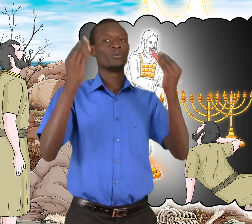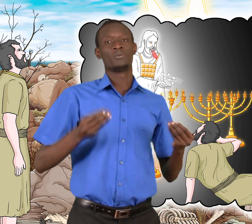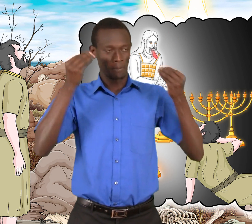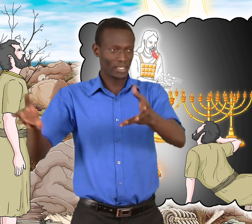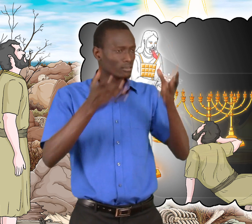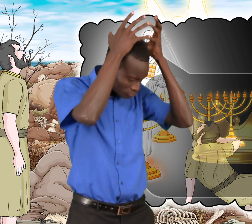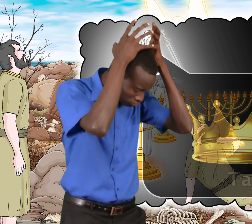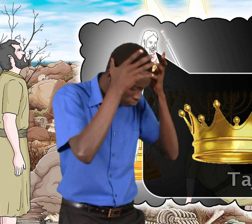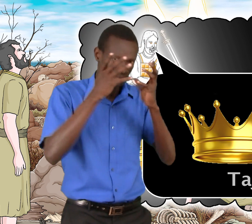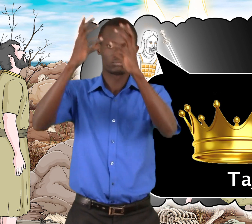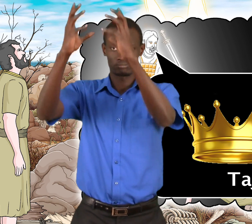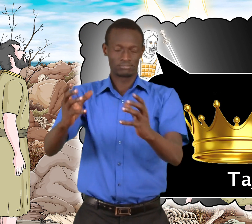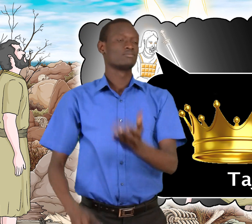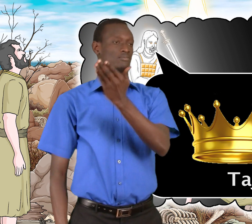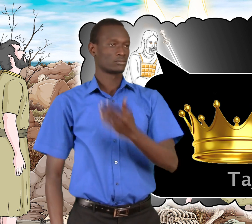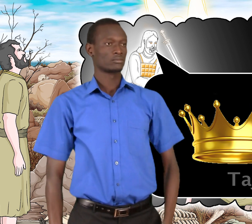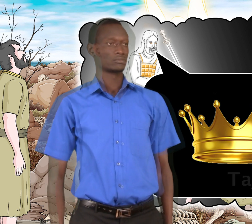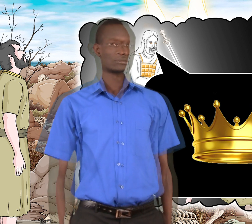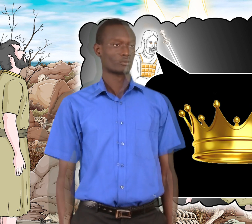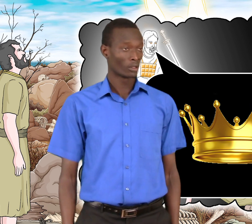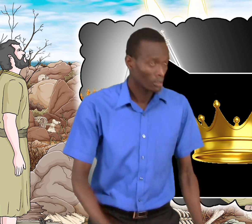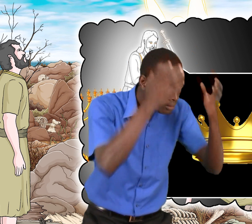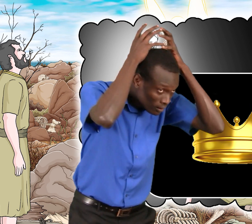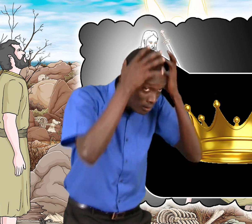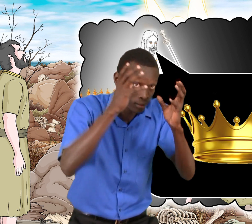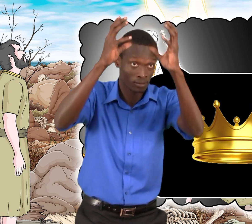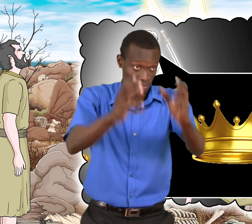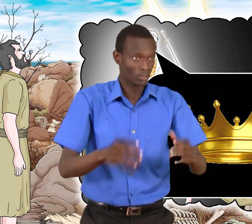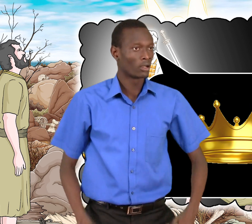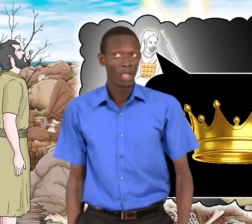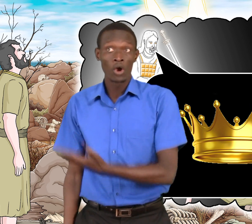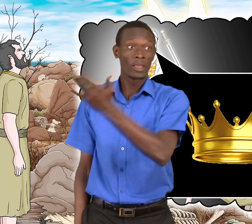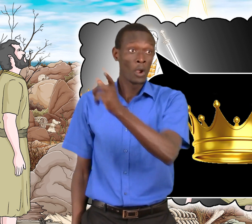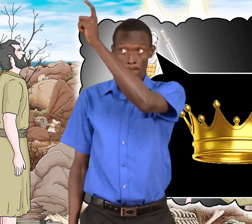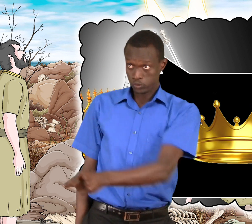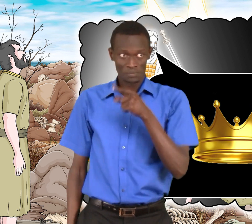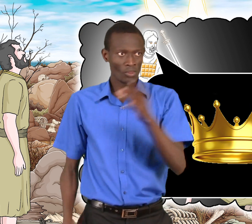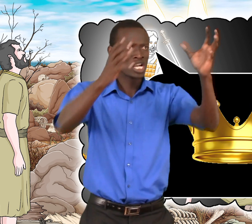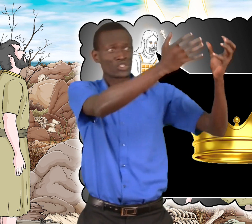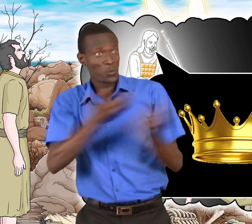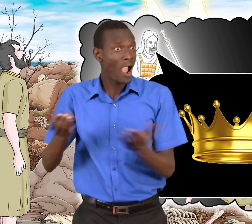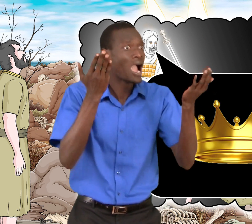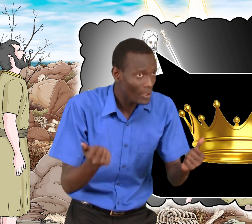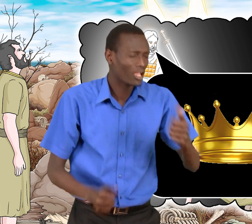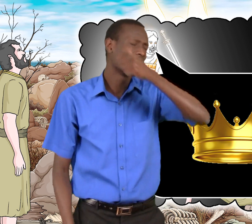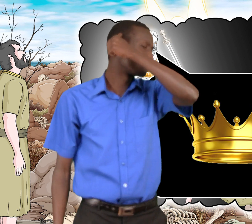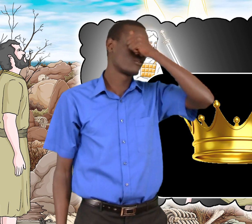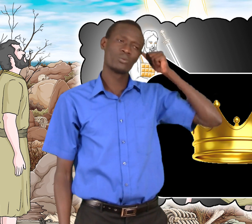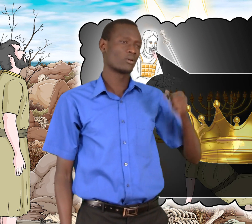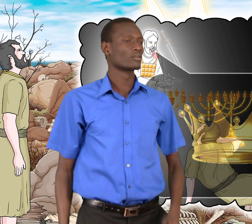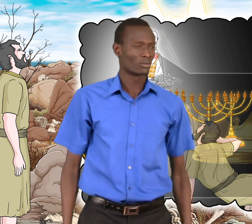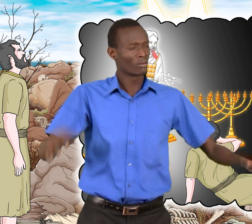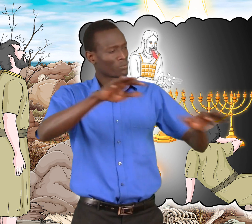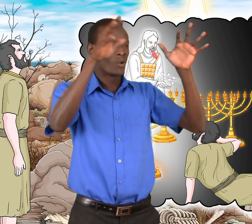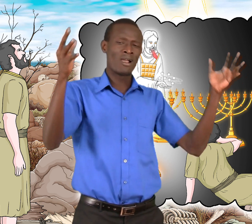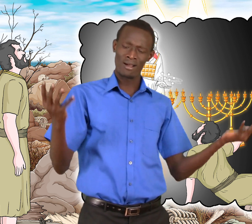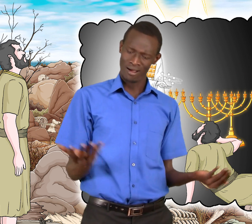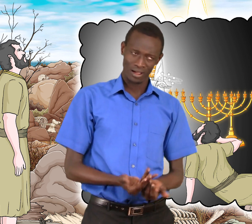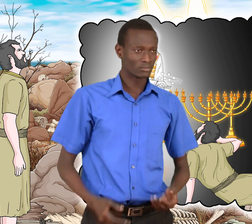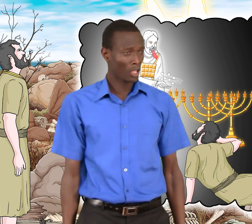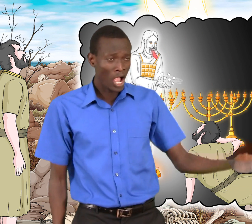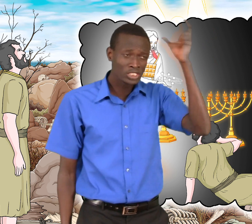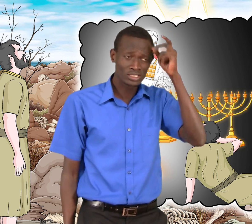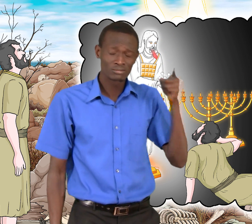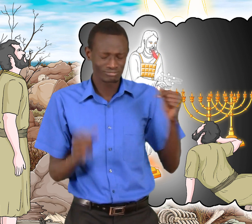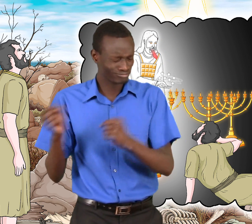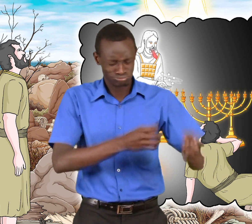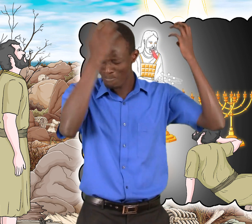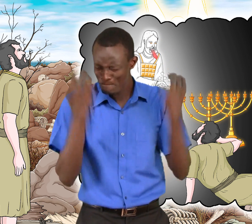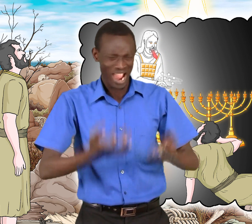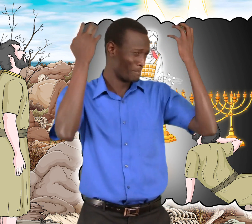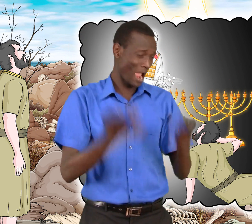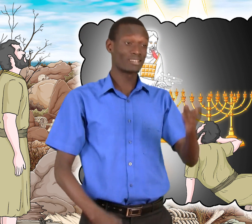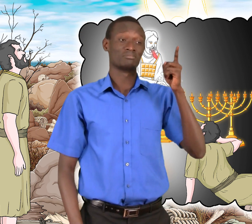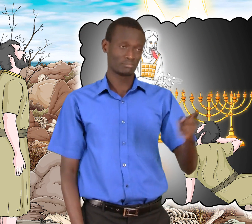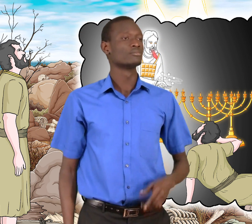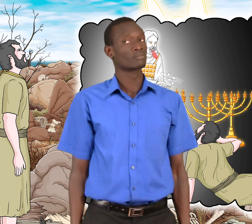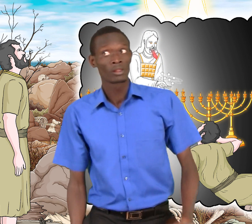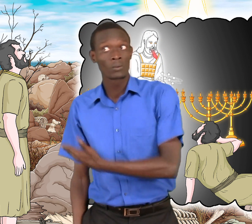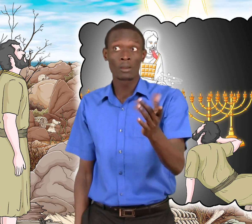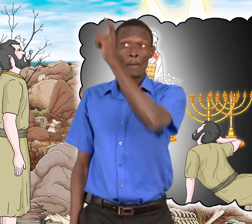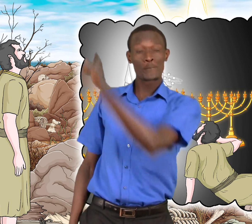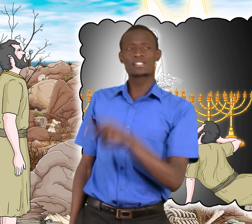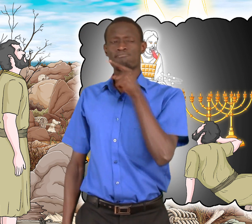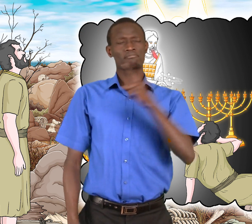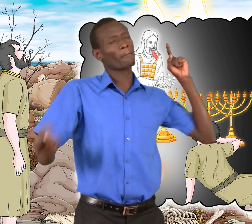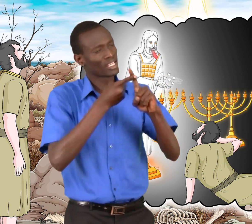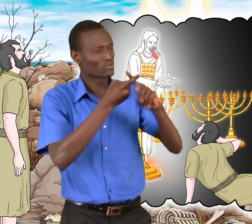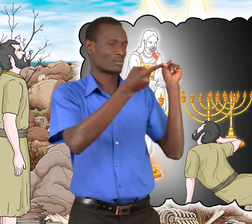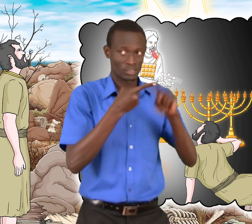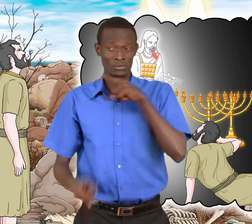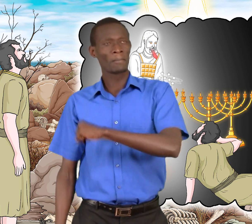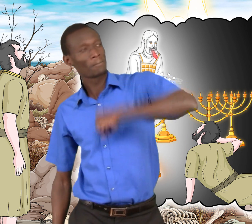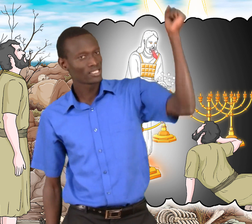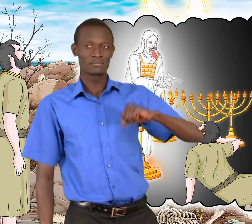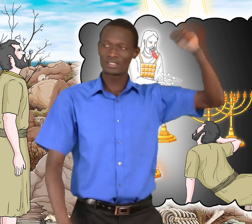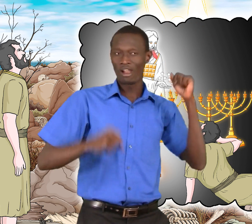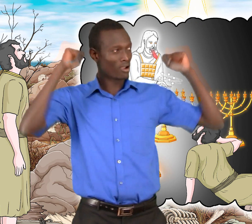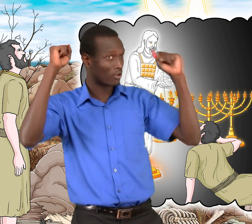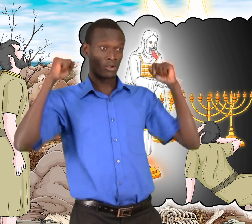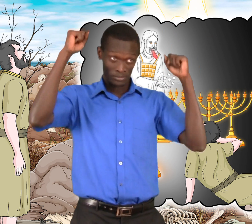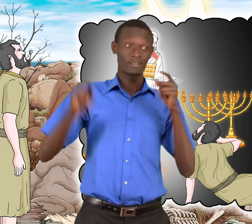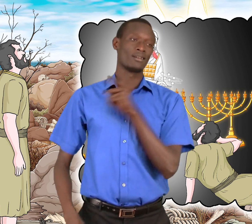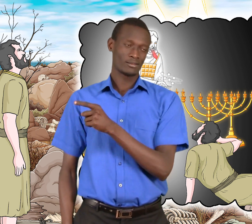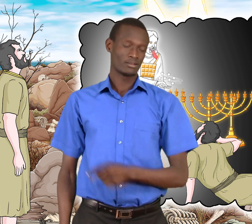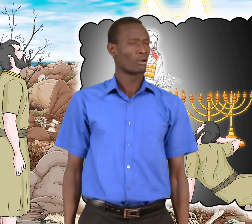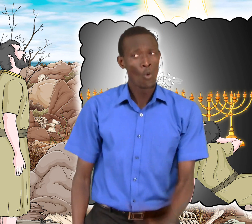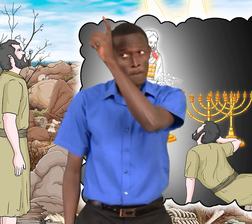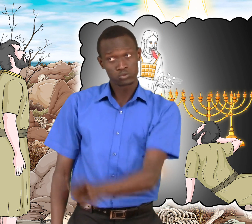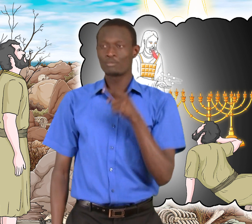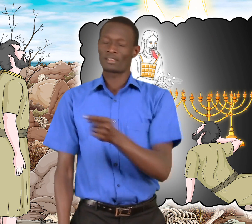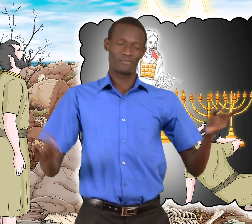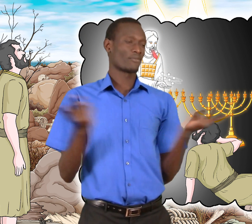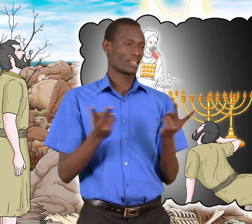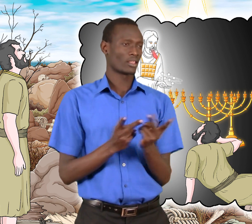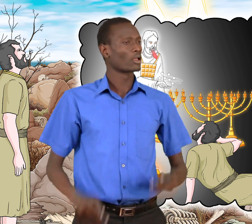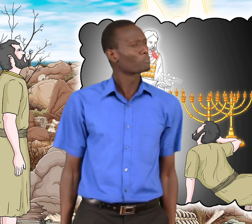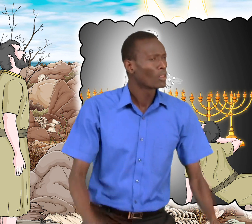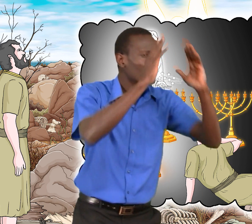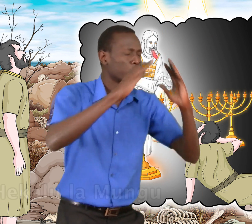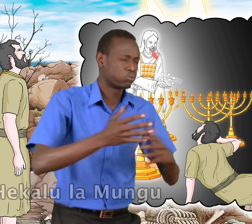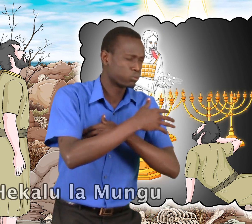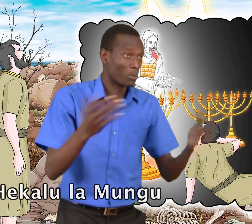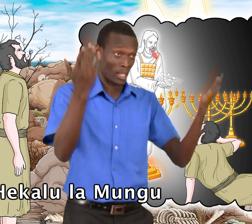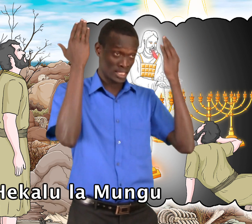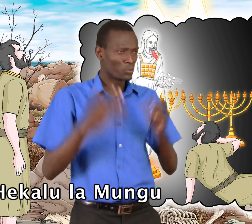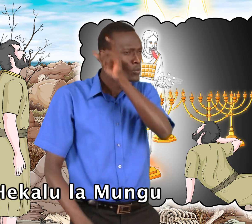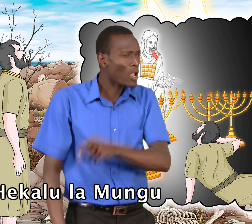Hold fast to what you have, so that no one will take your crown.